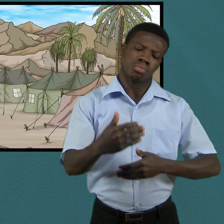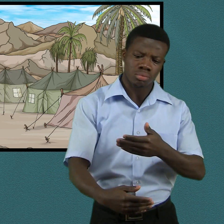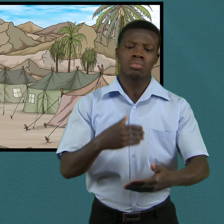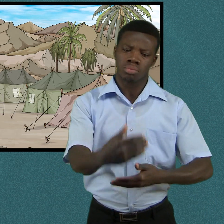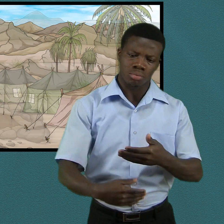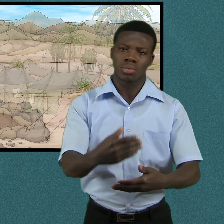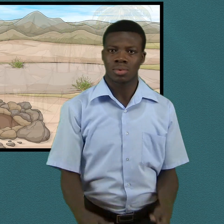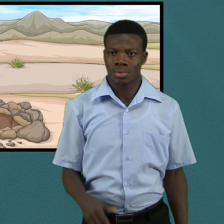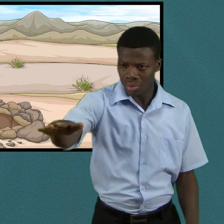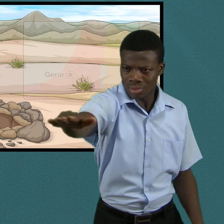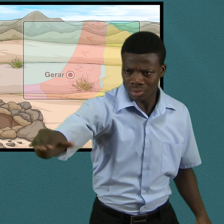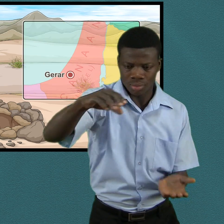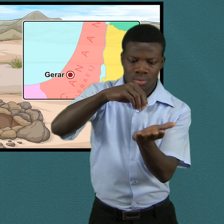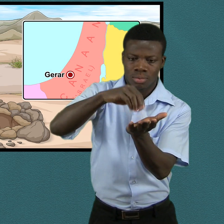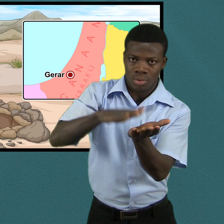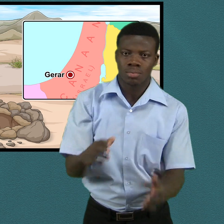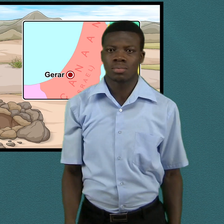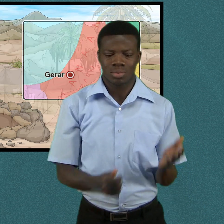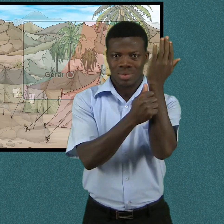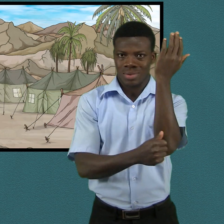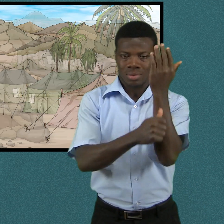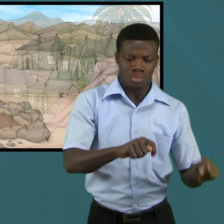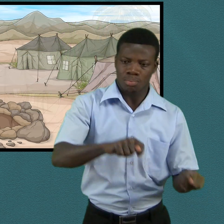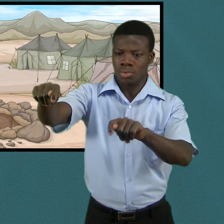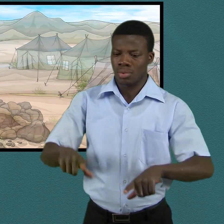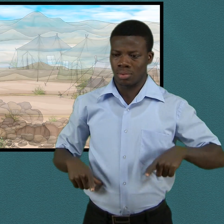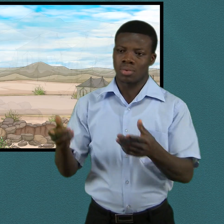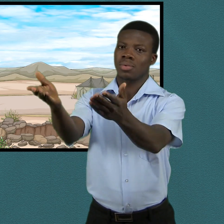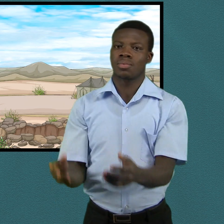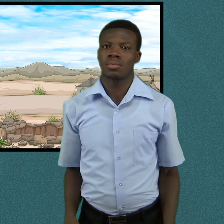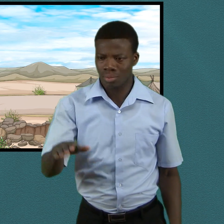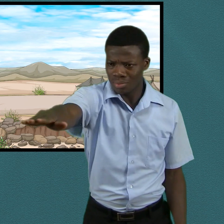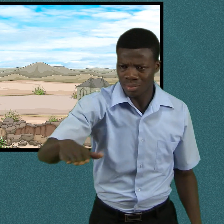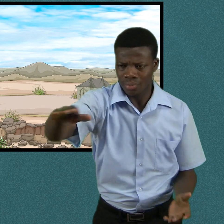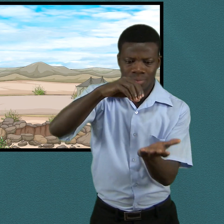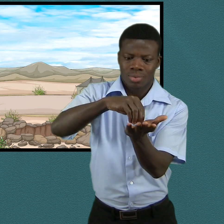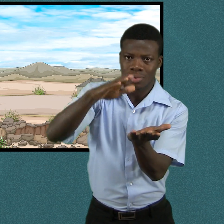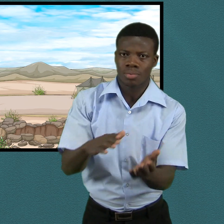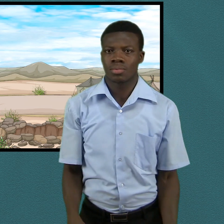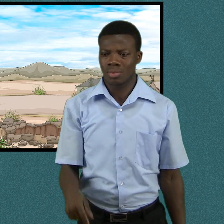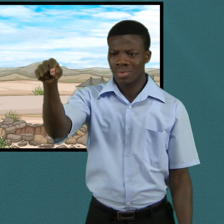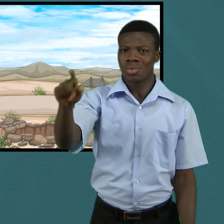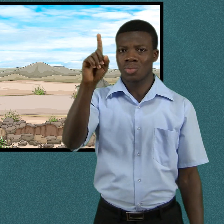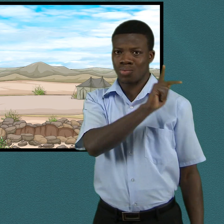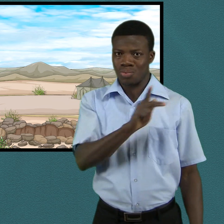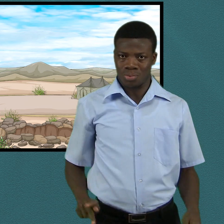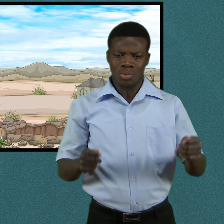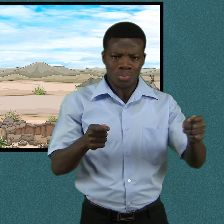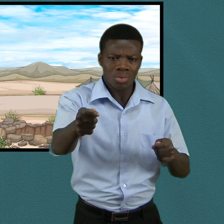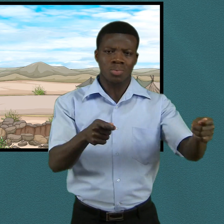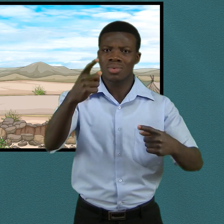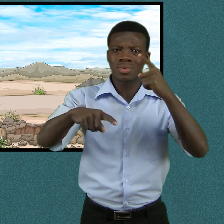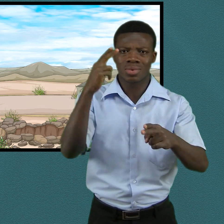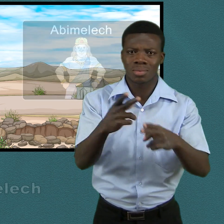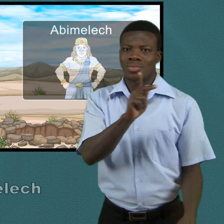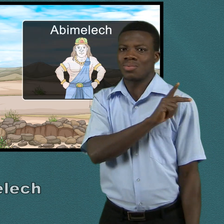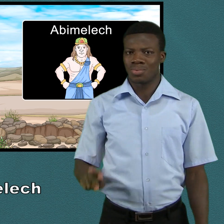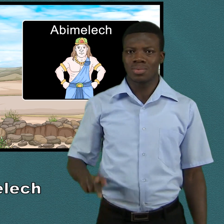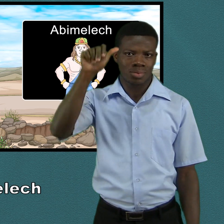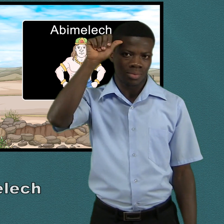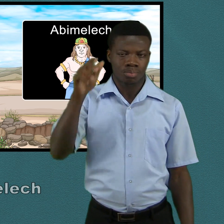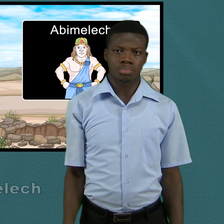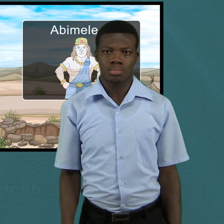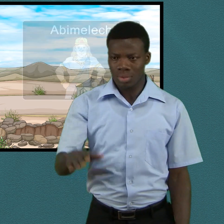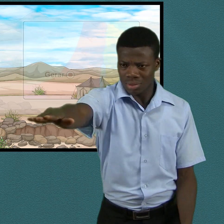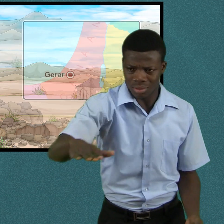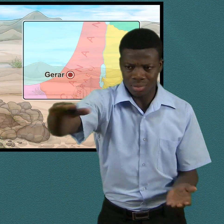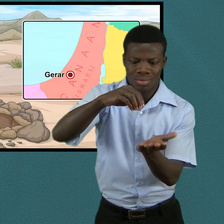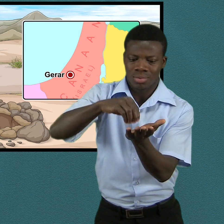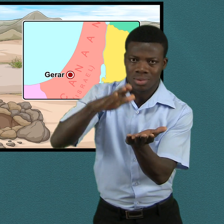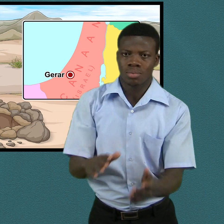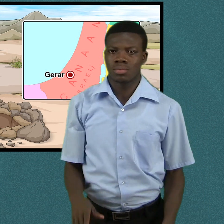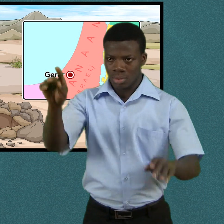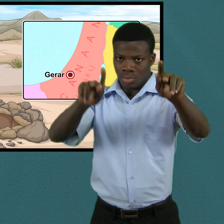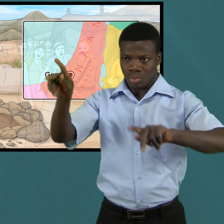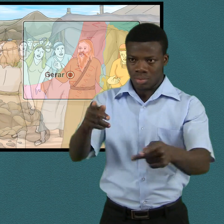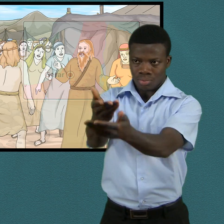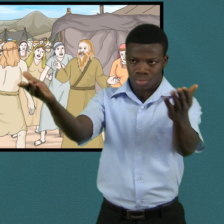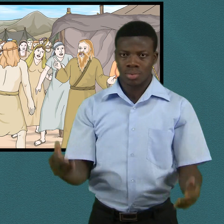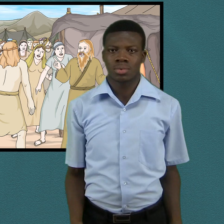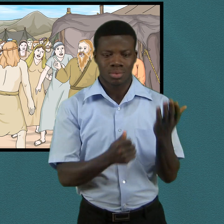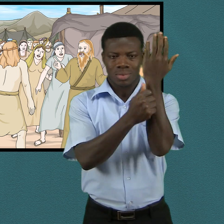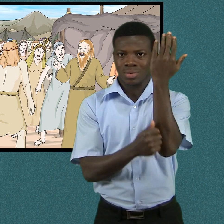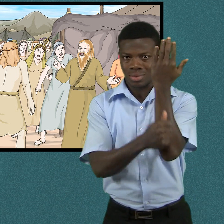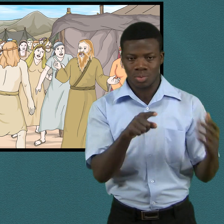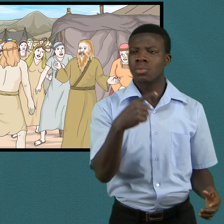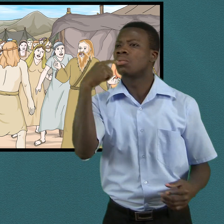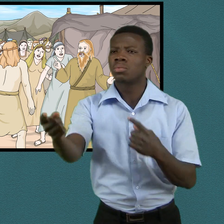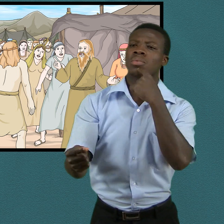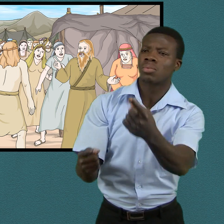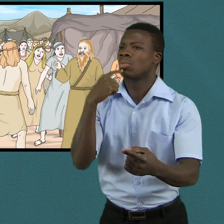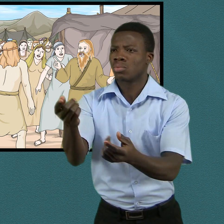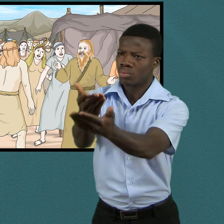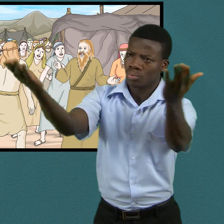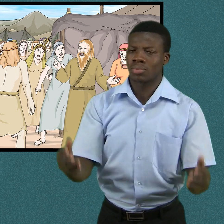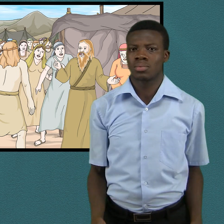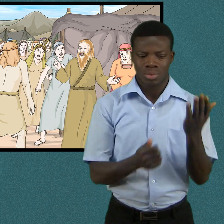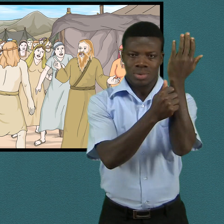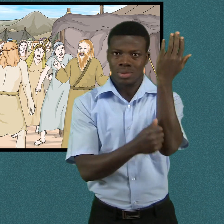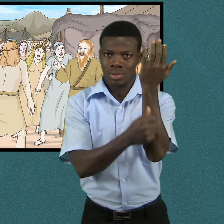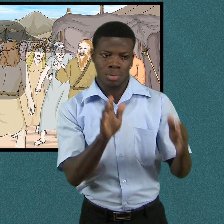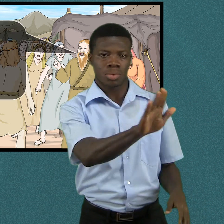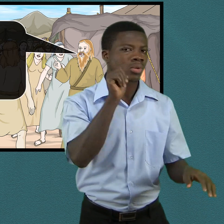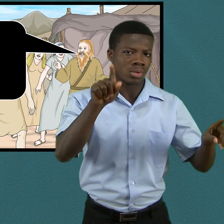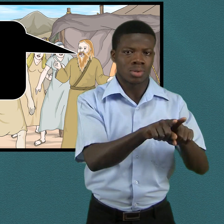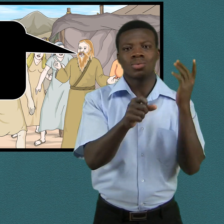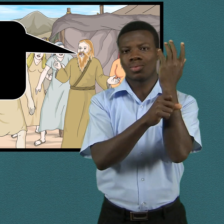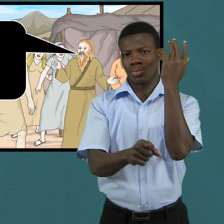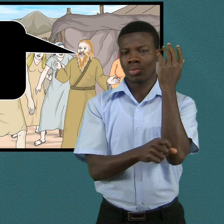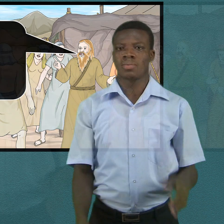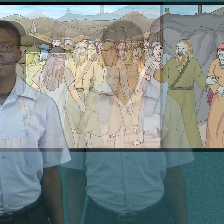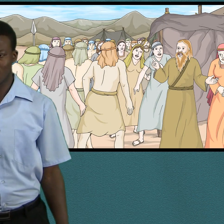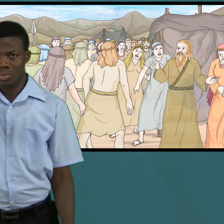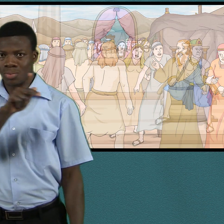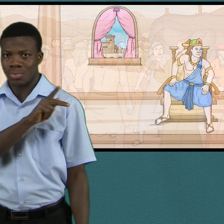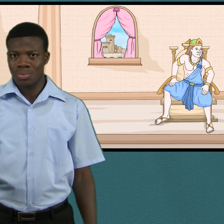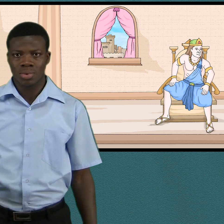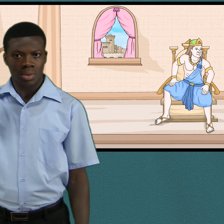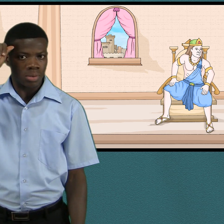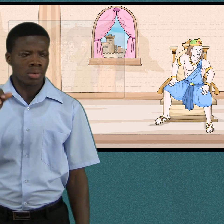While he was staying in Gerar, Abraham said of his wife Sarah, “She is my sister.”